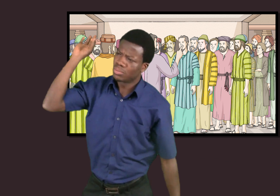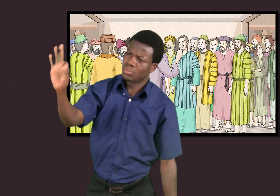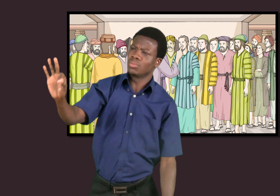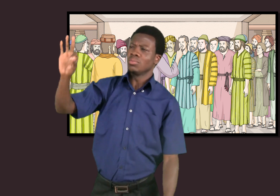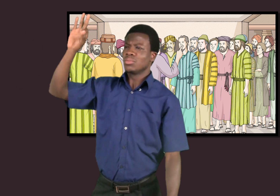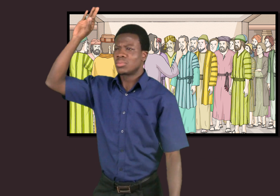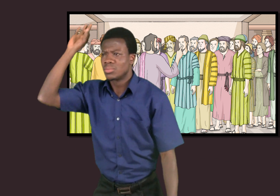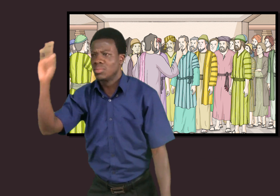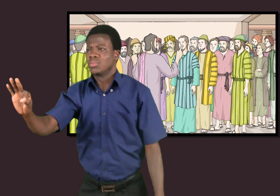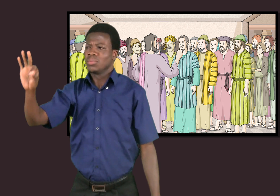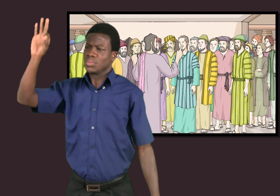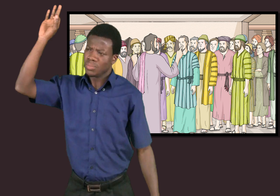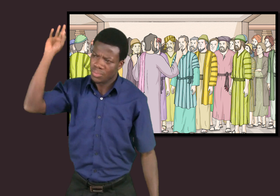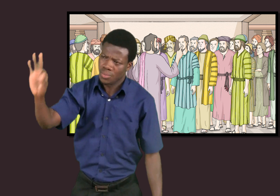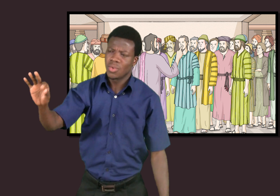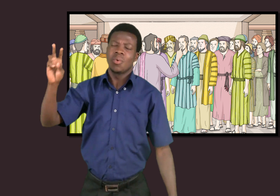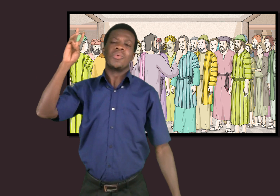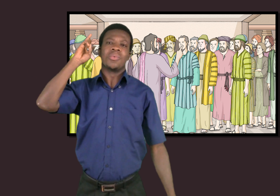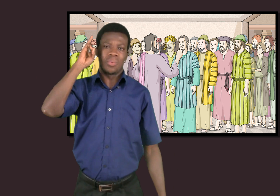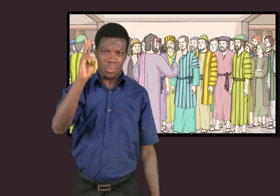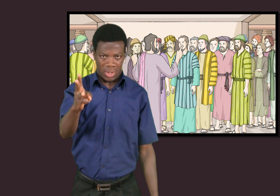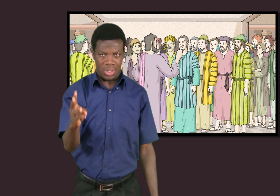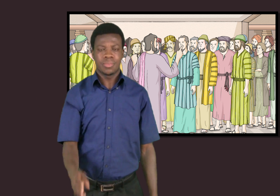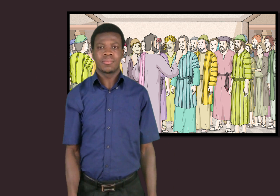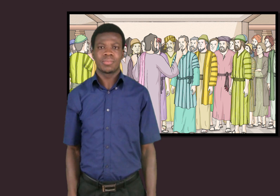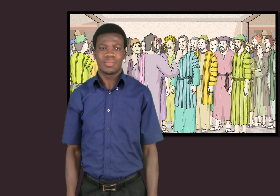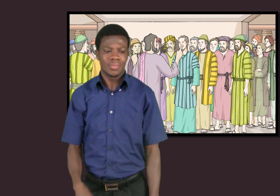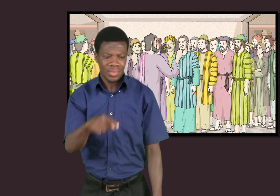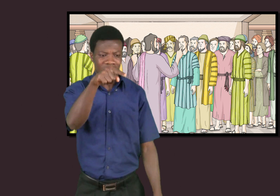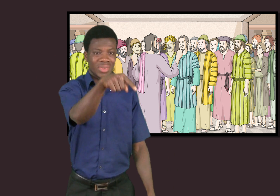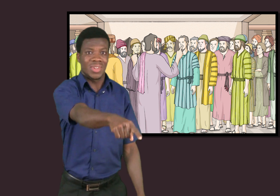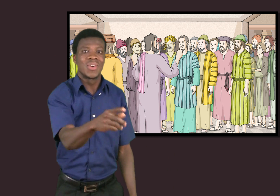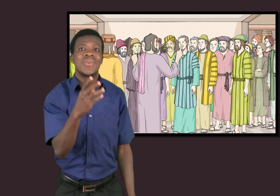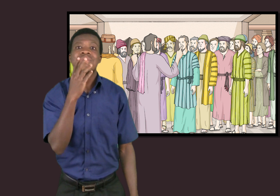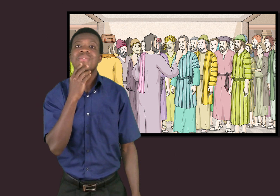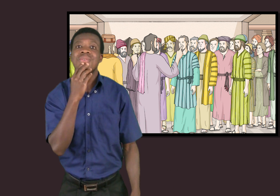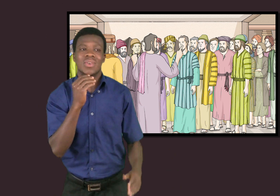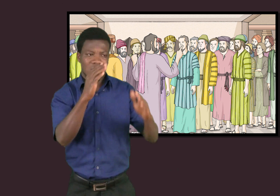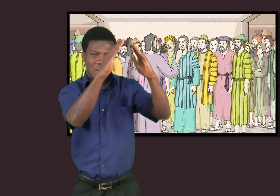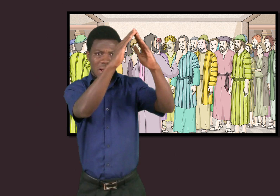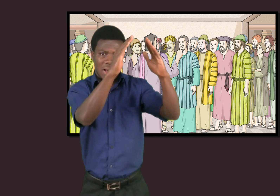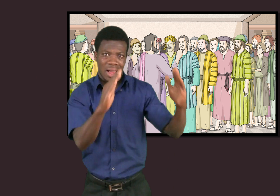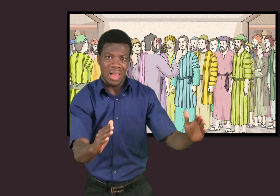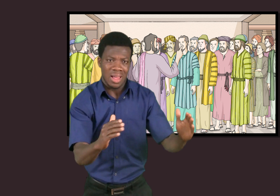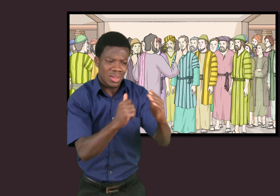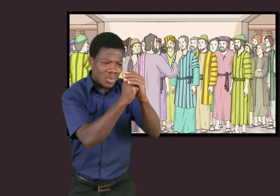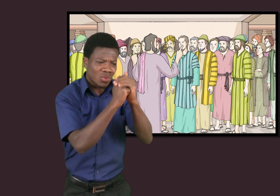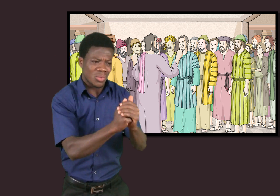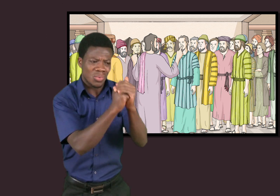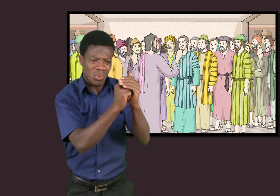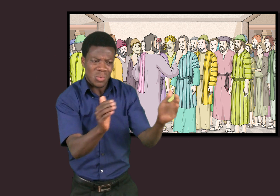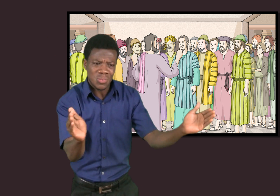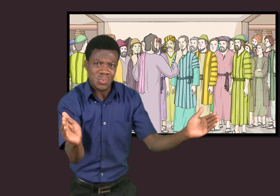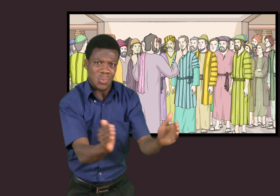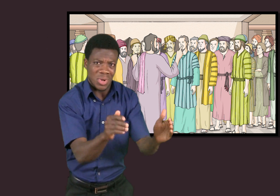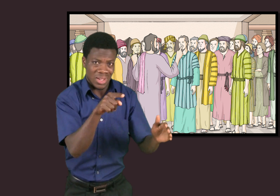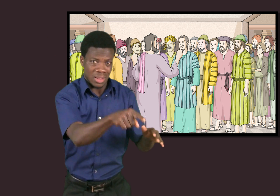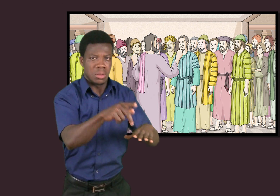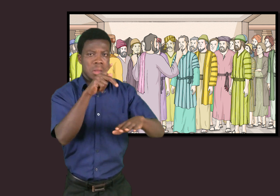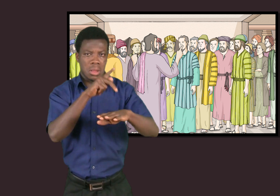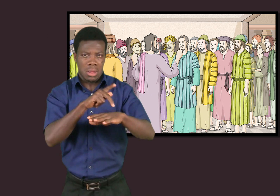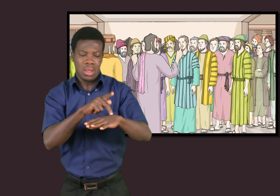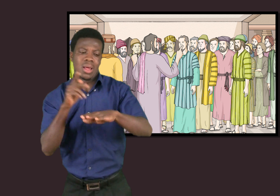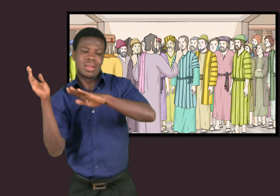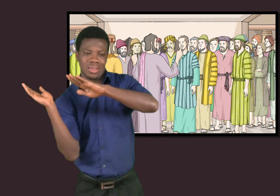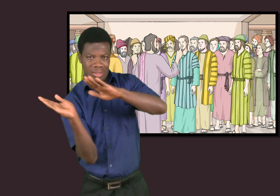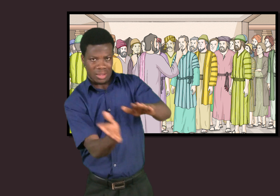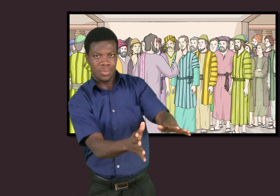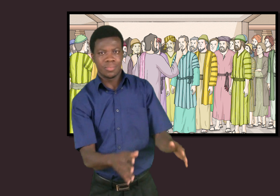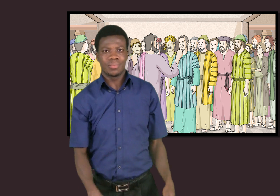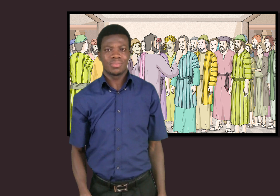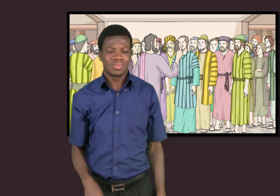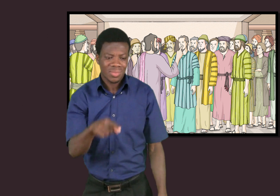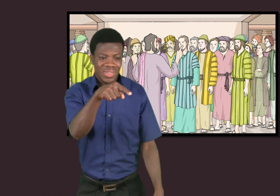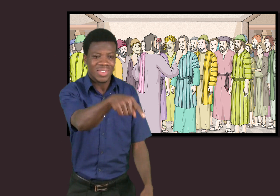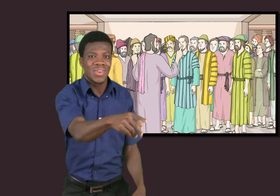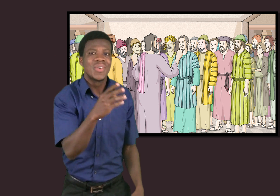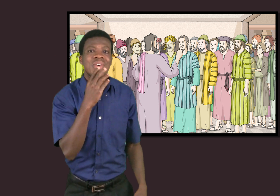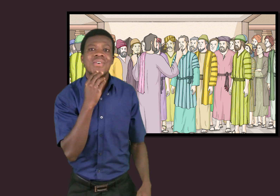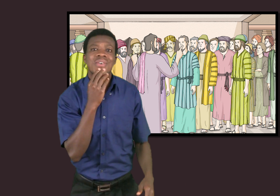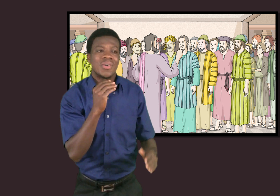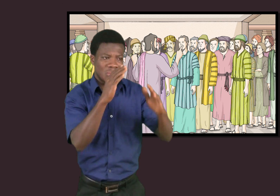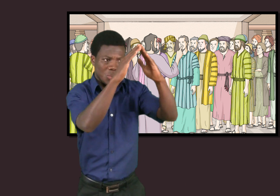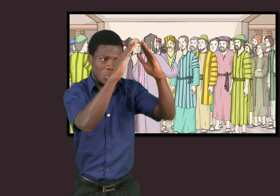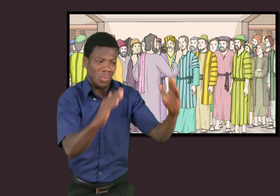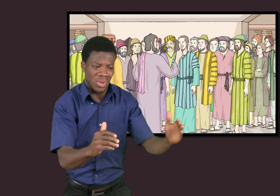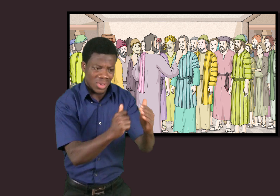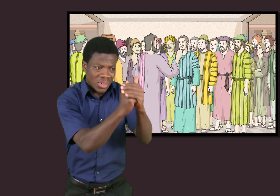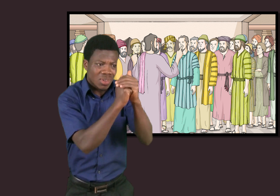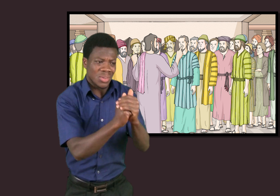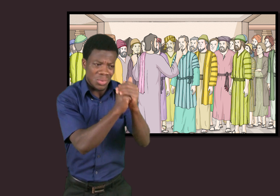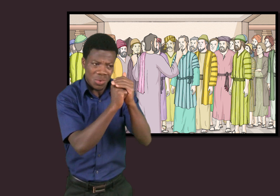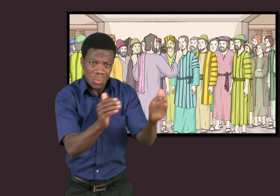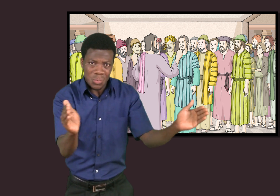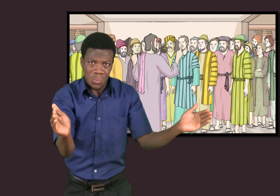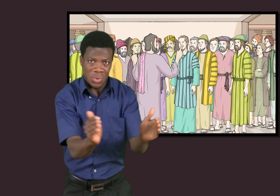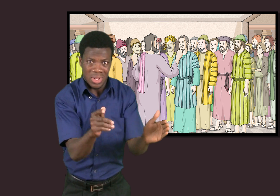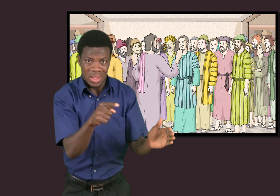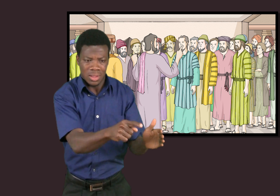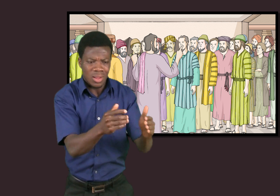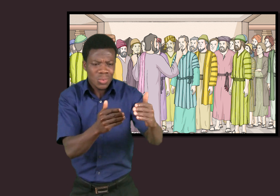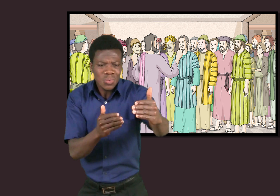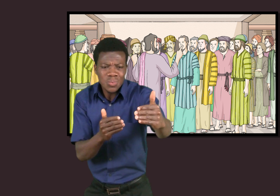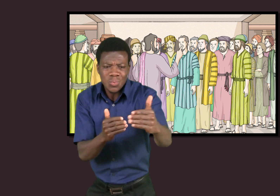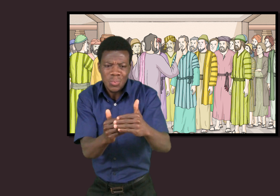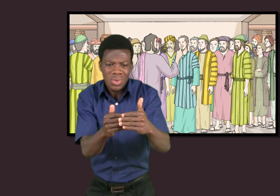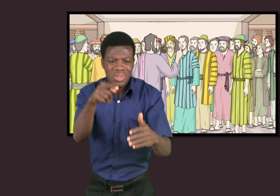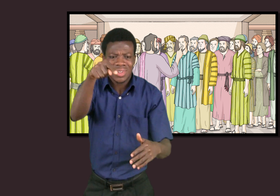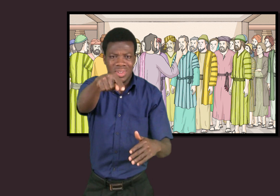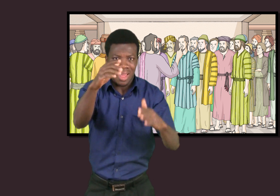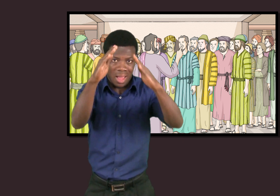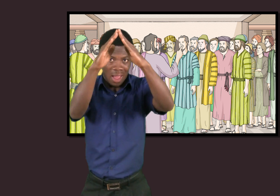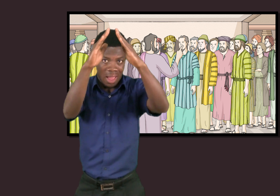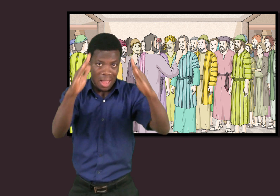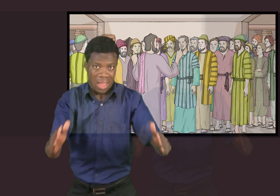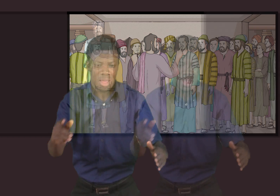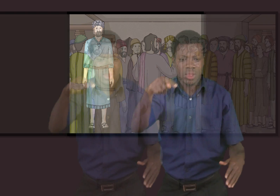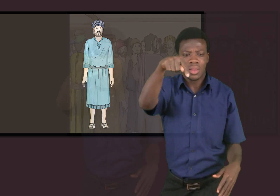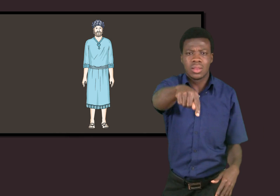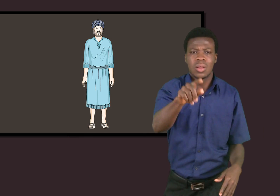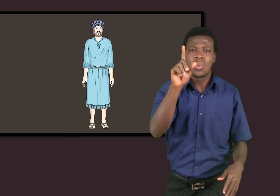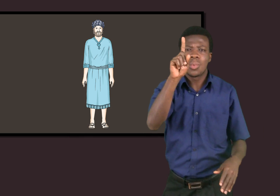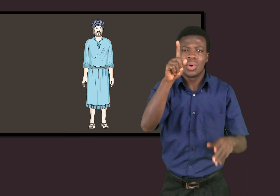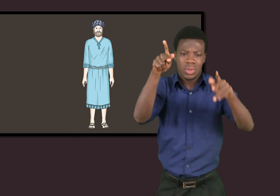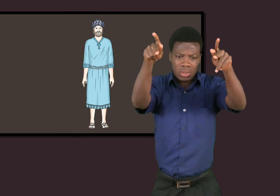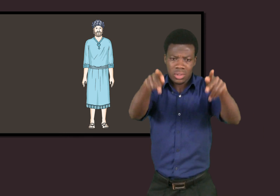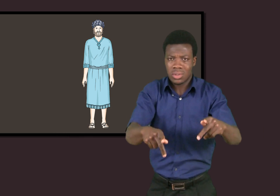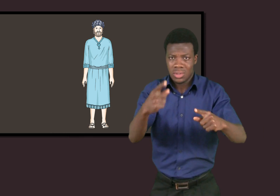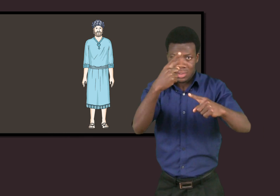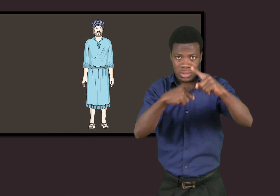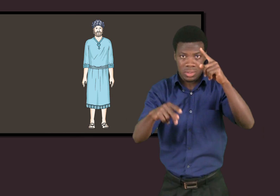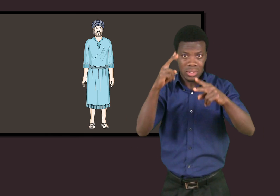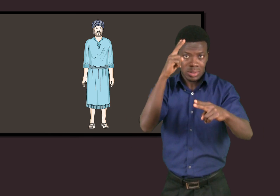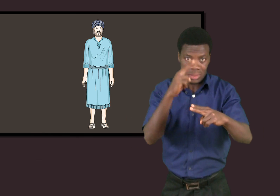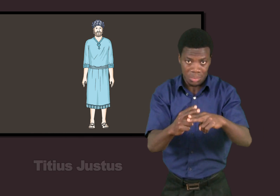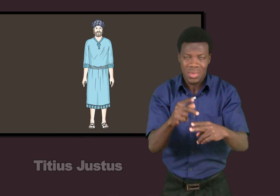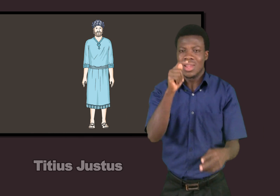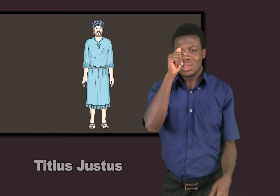From now on I will go to the Gentiles.”